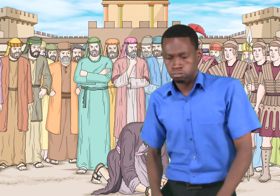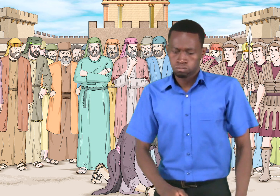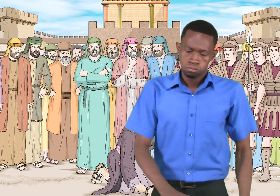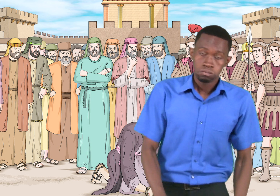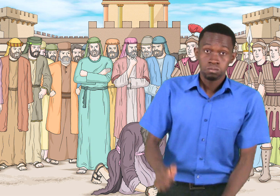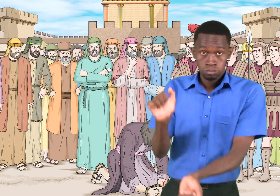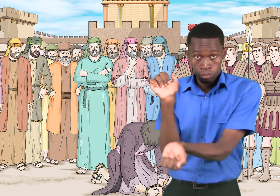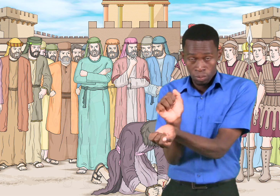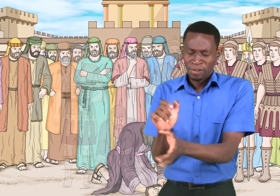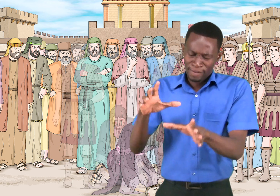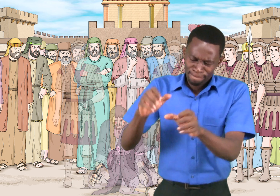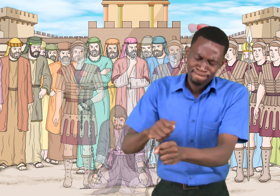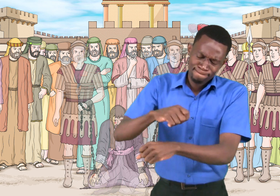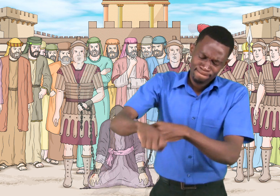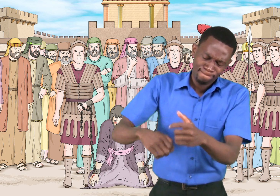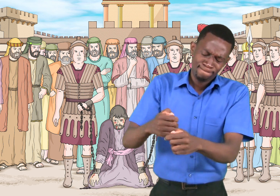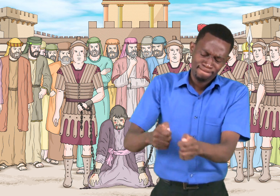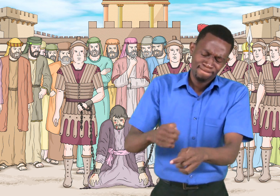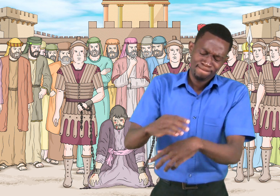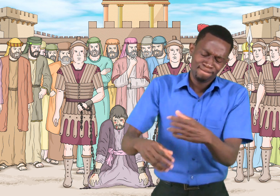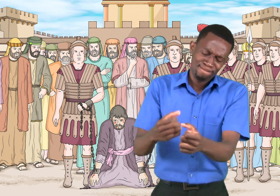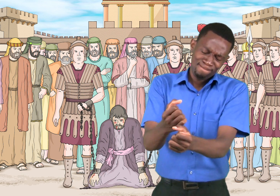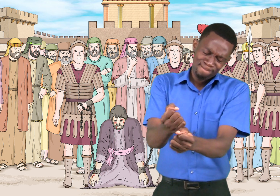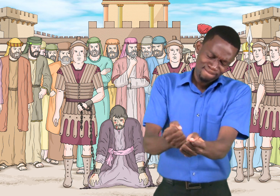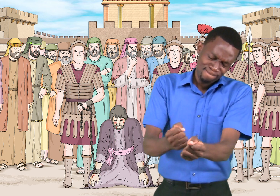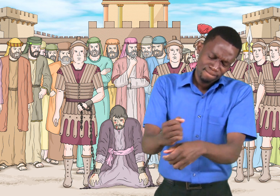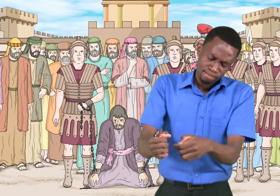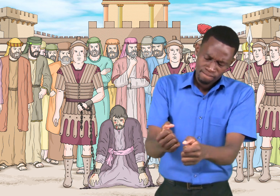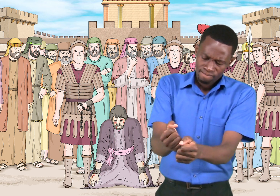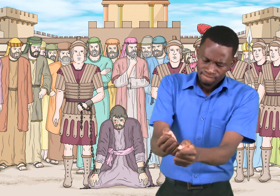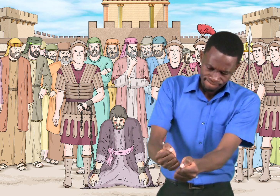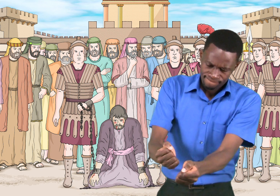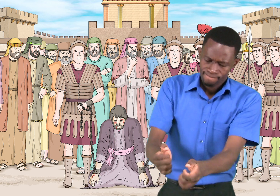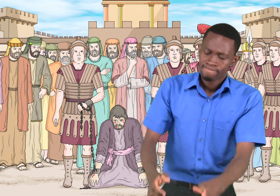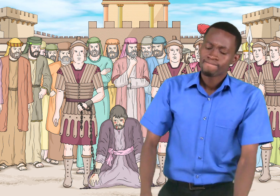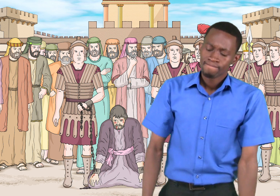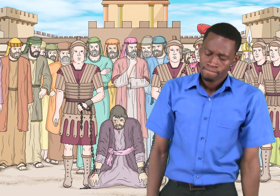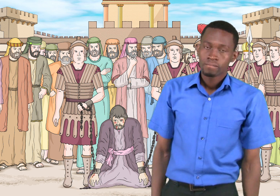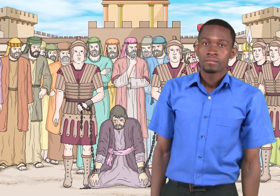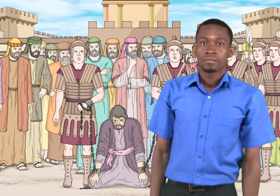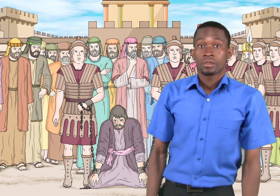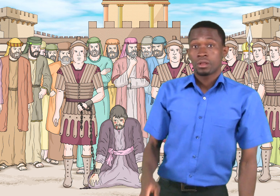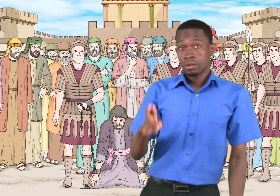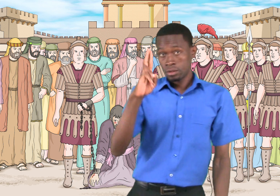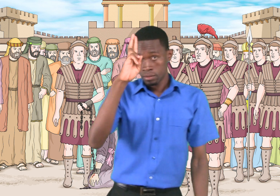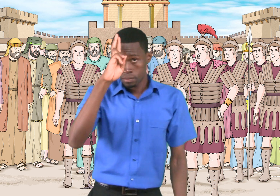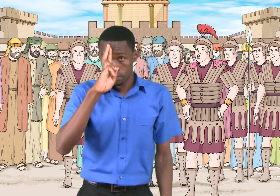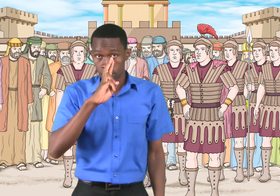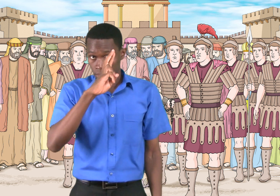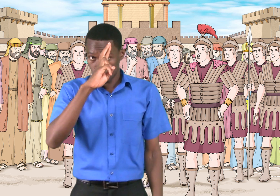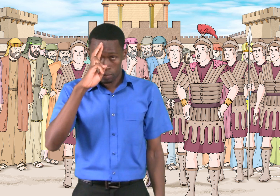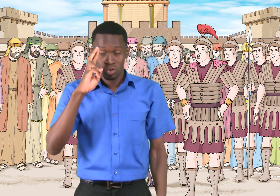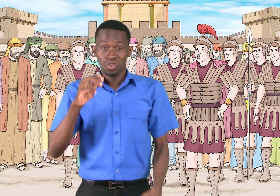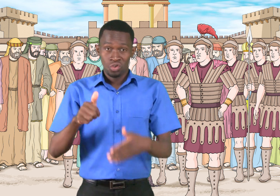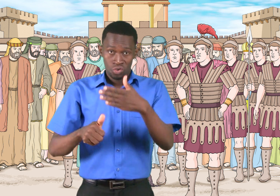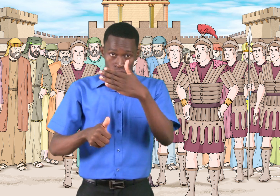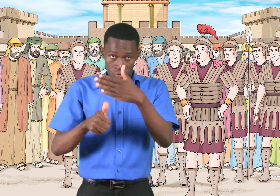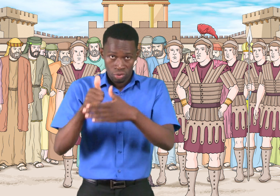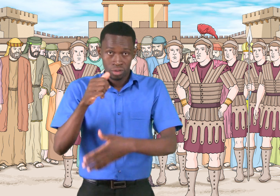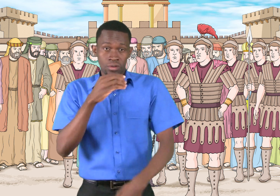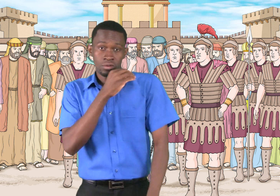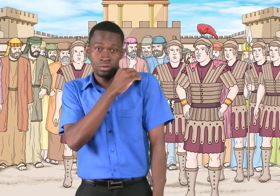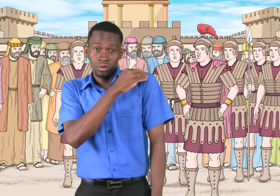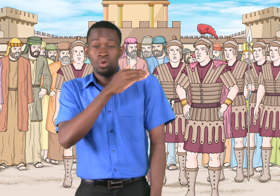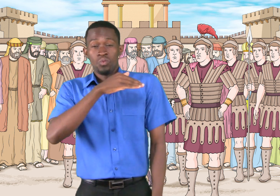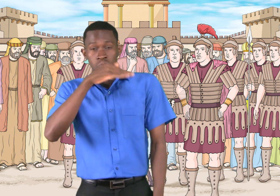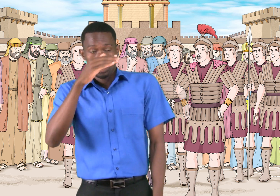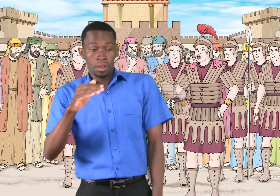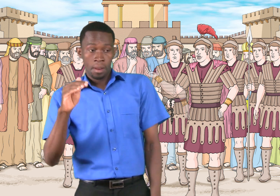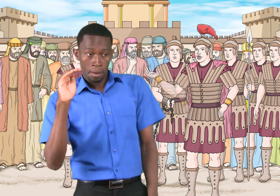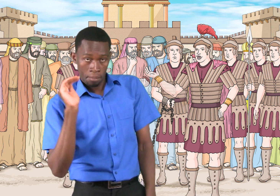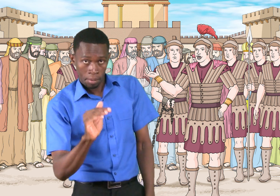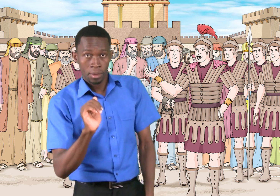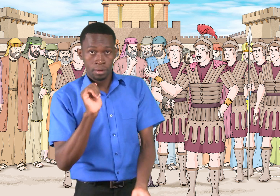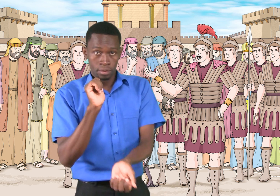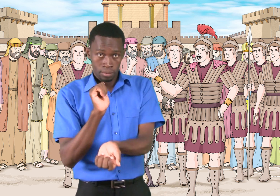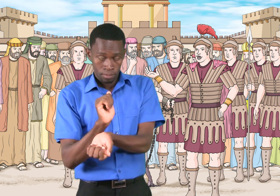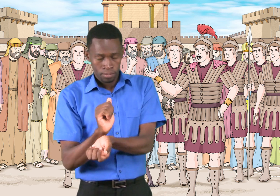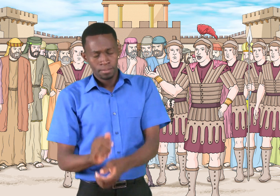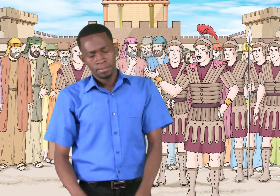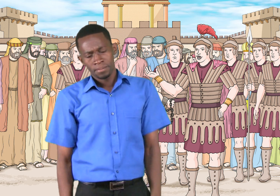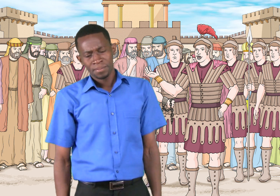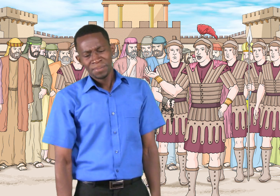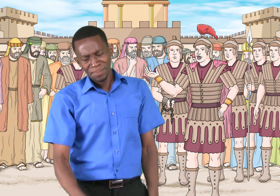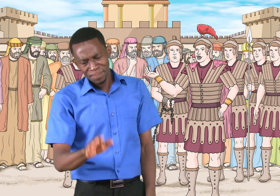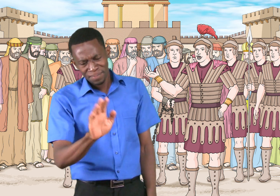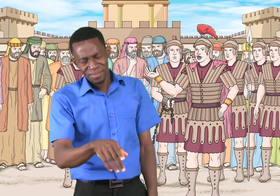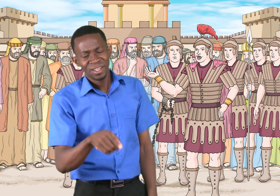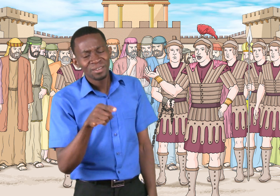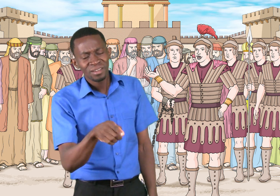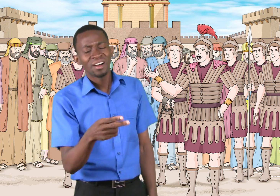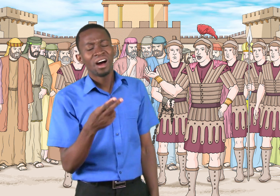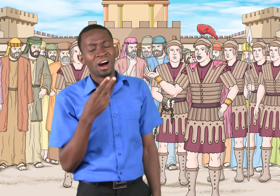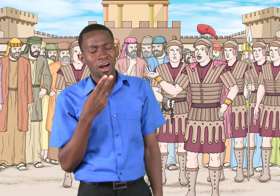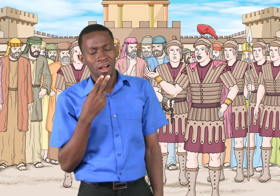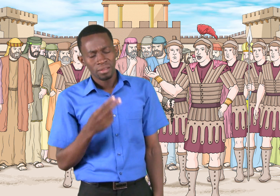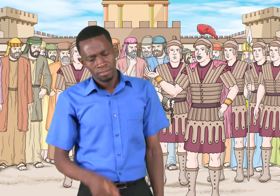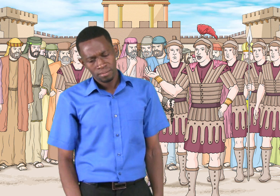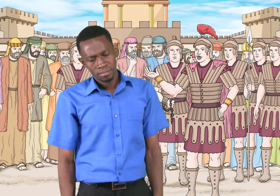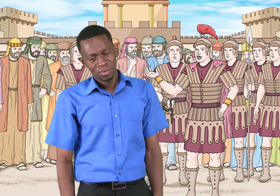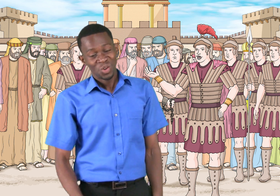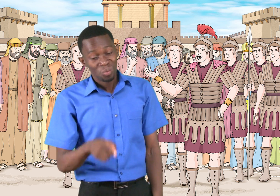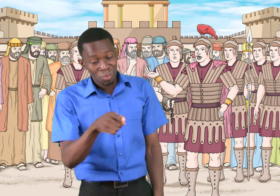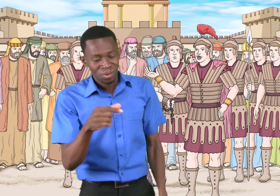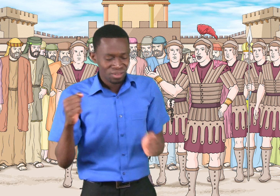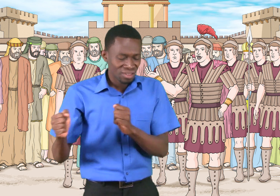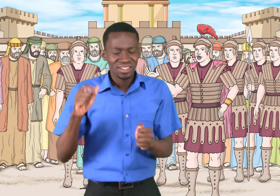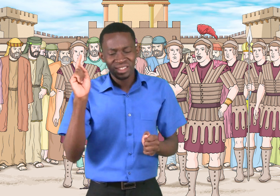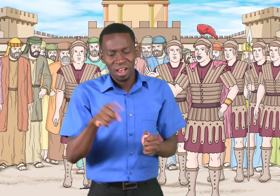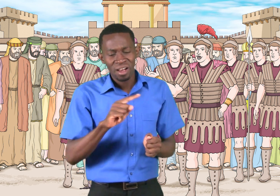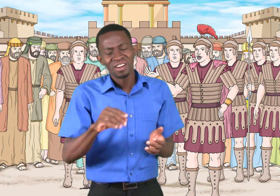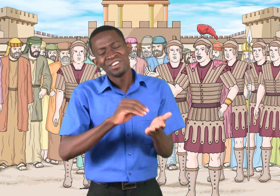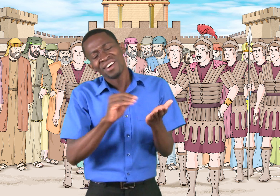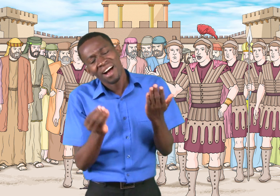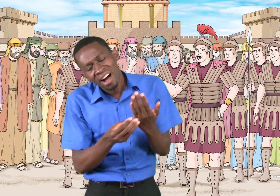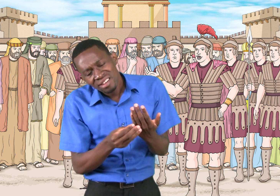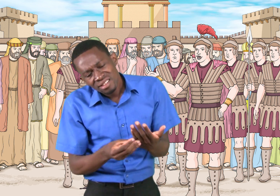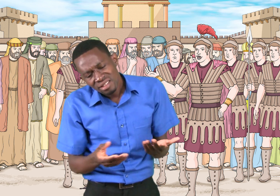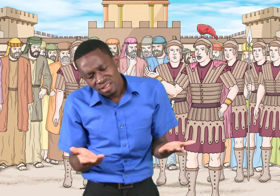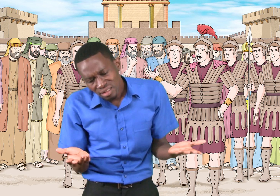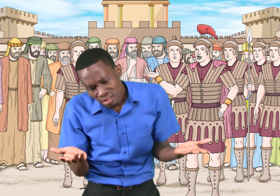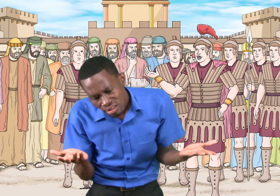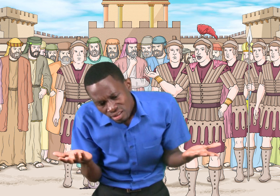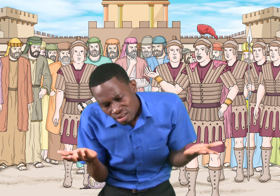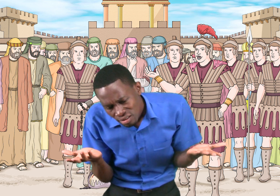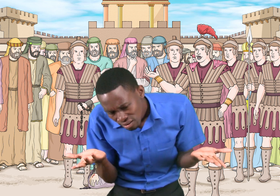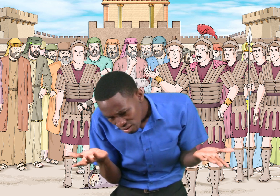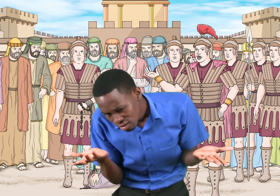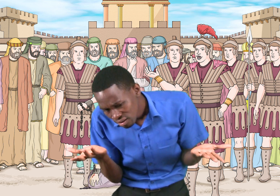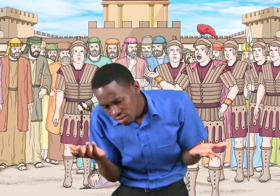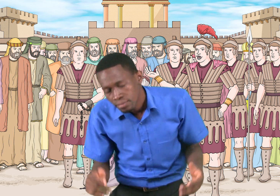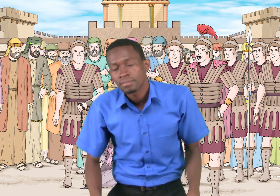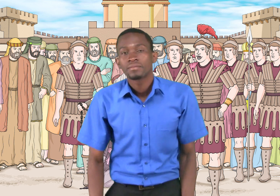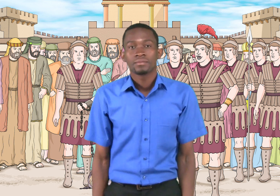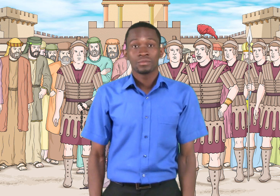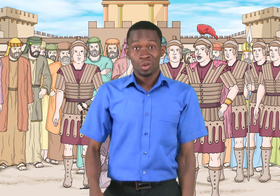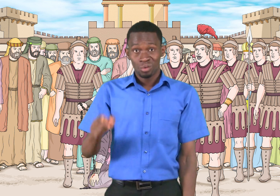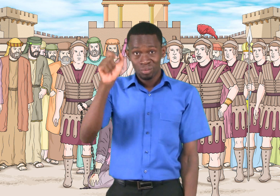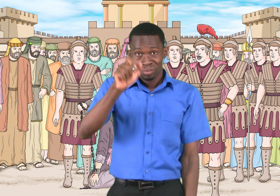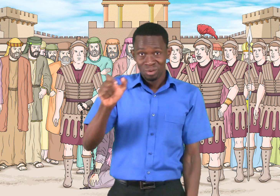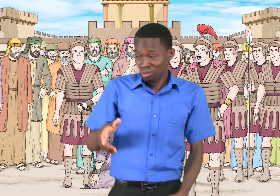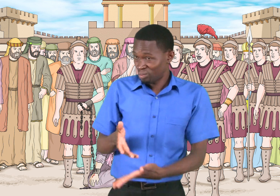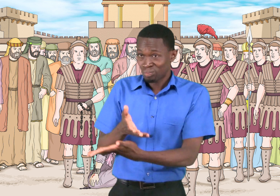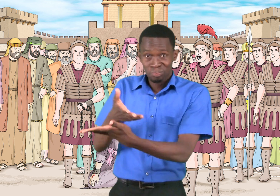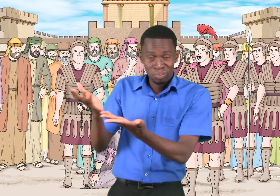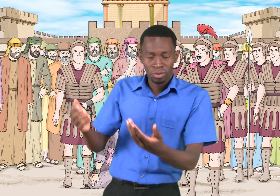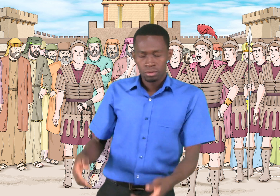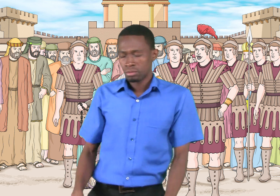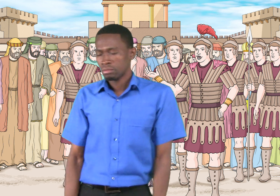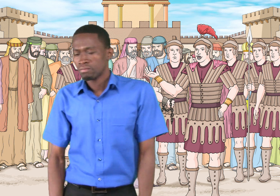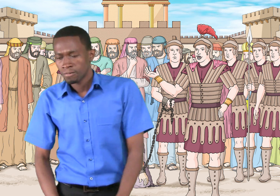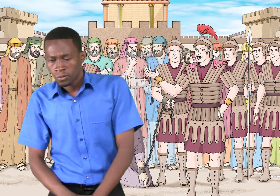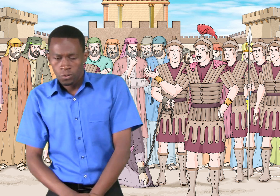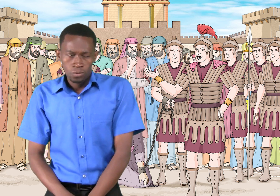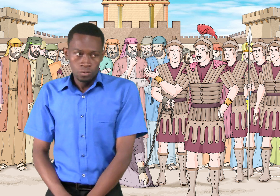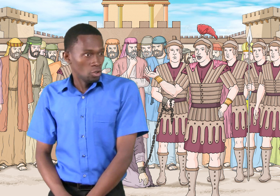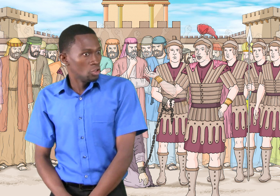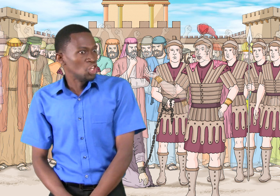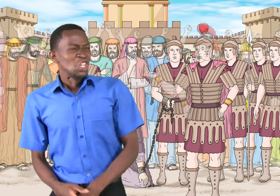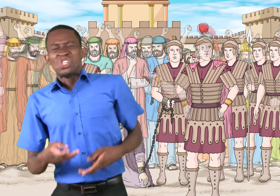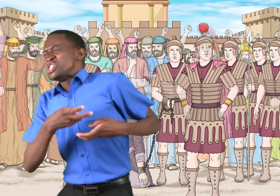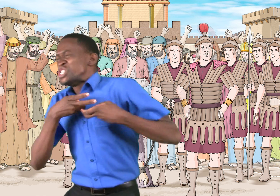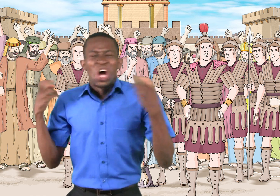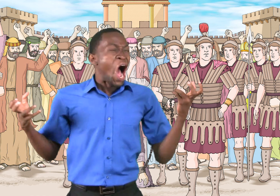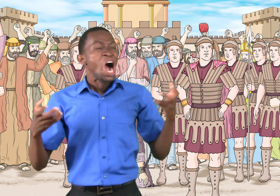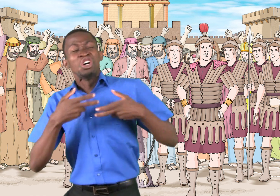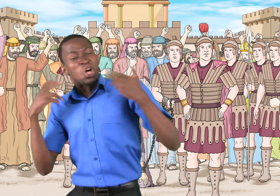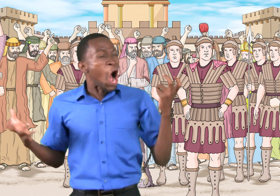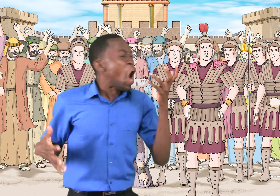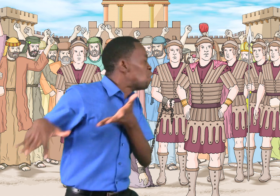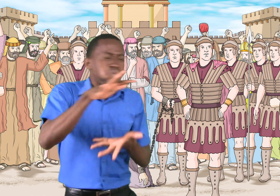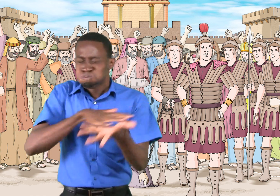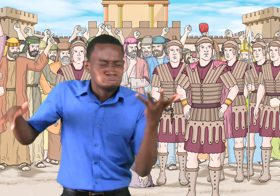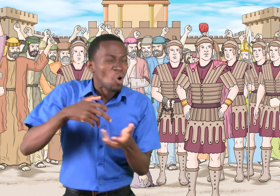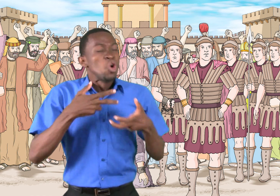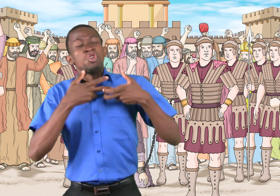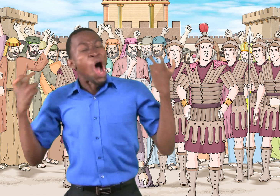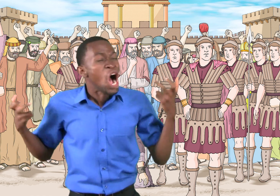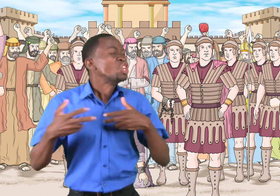The commander came up and arrested Paul, ordering that he be bound with two chains.